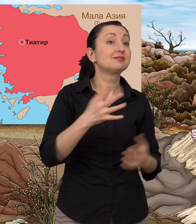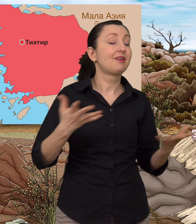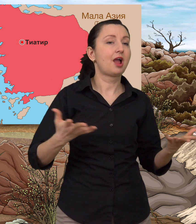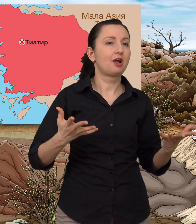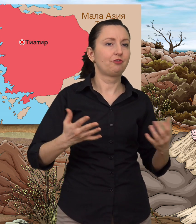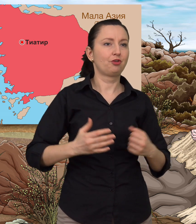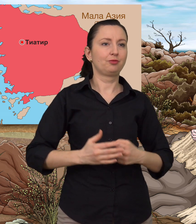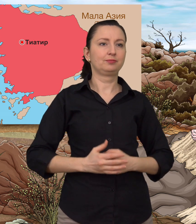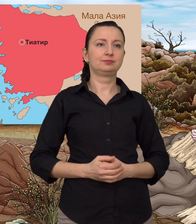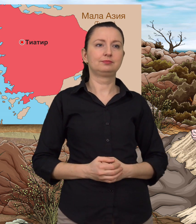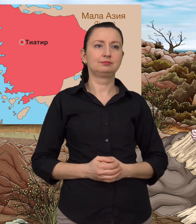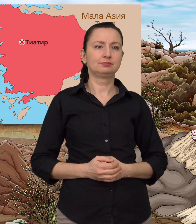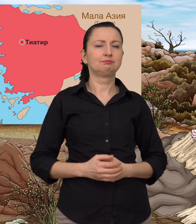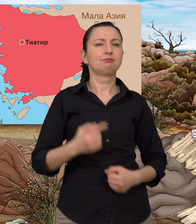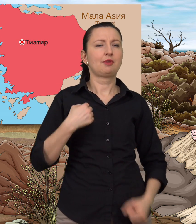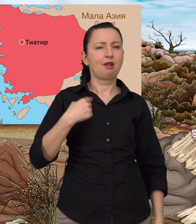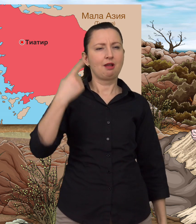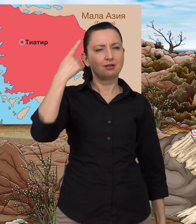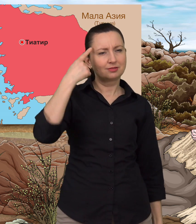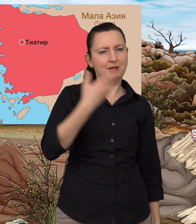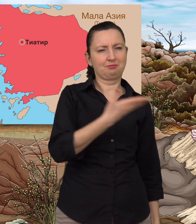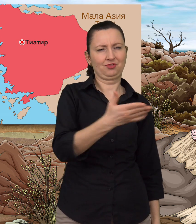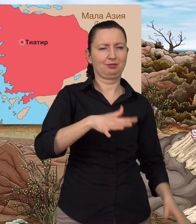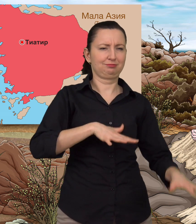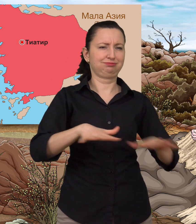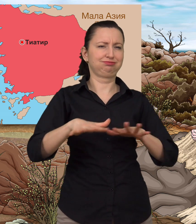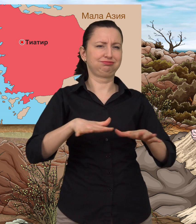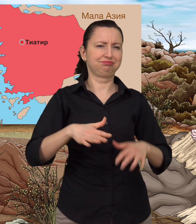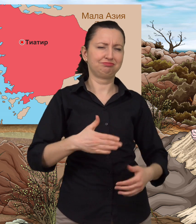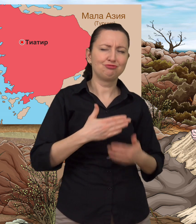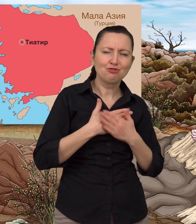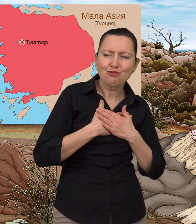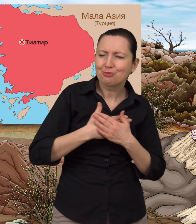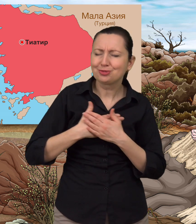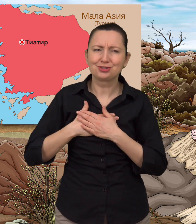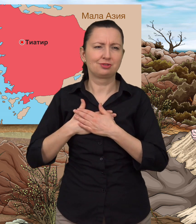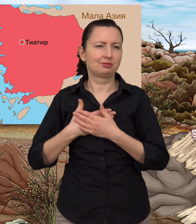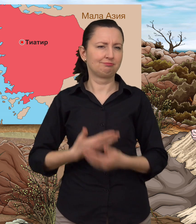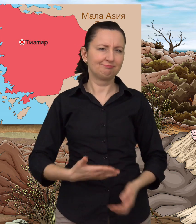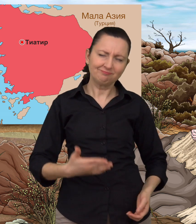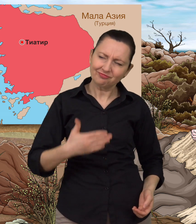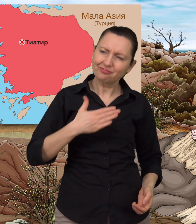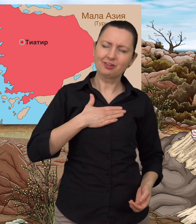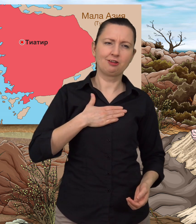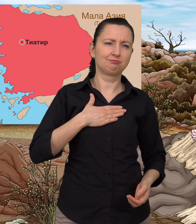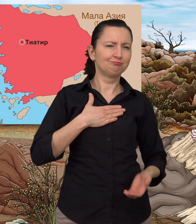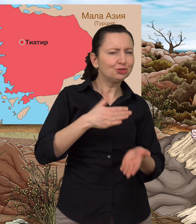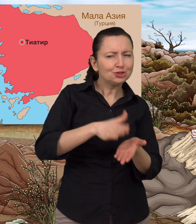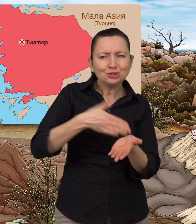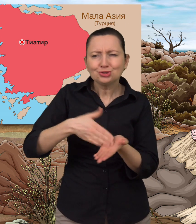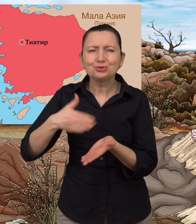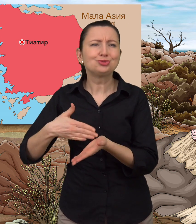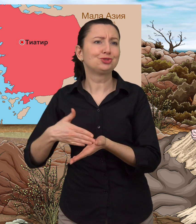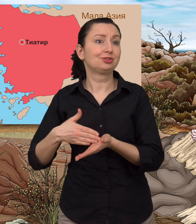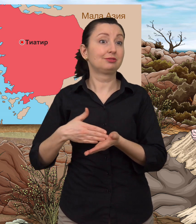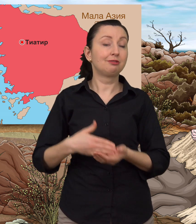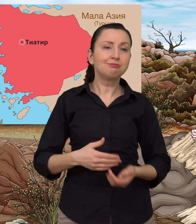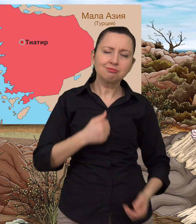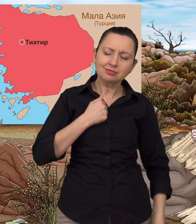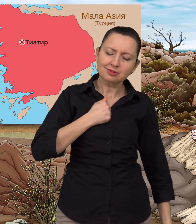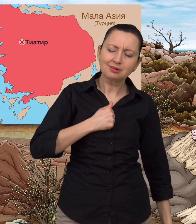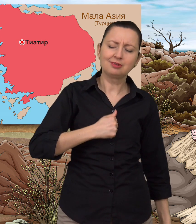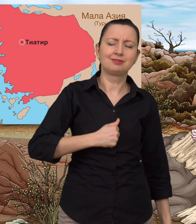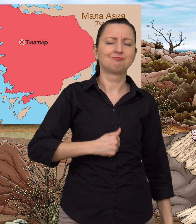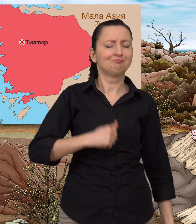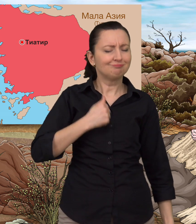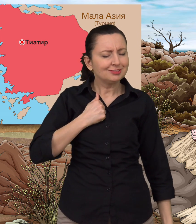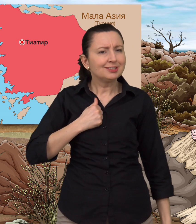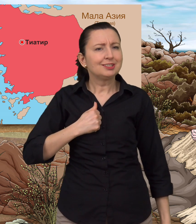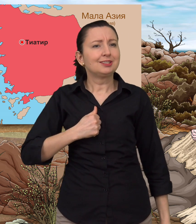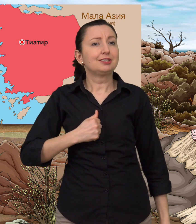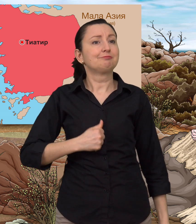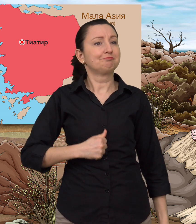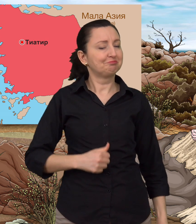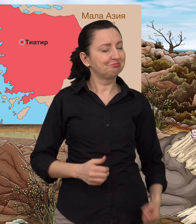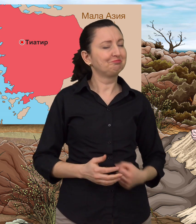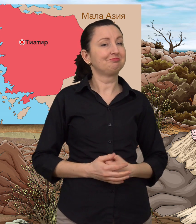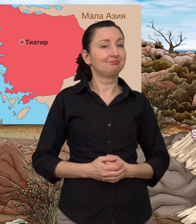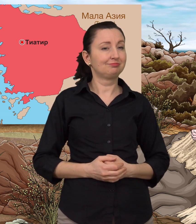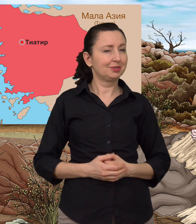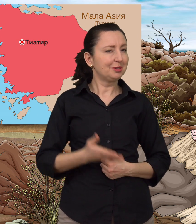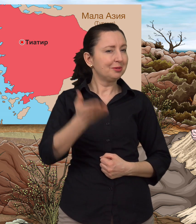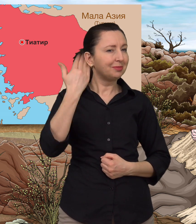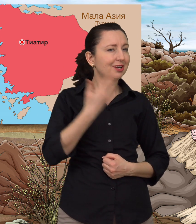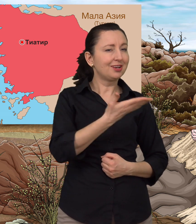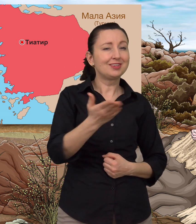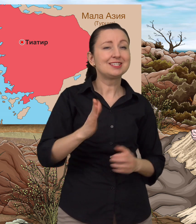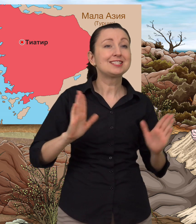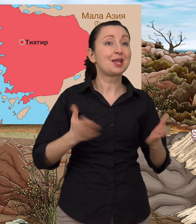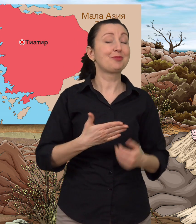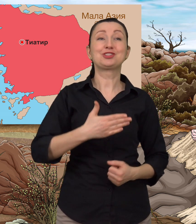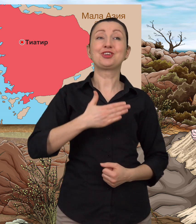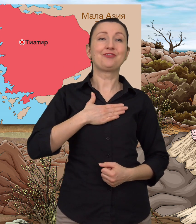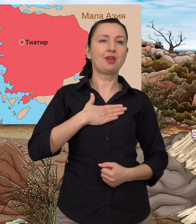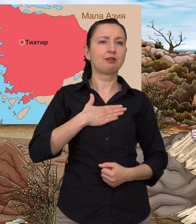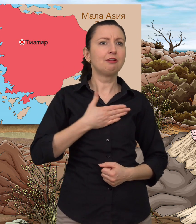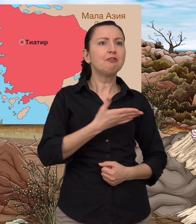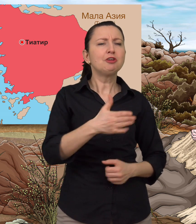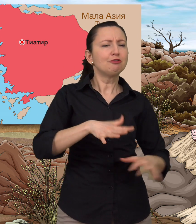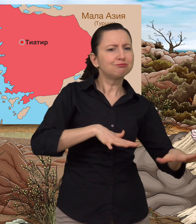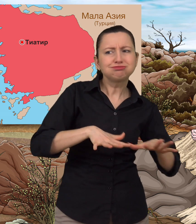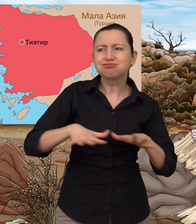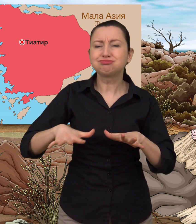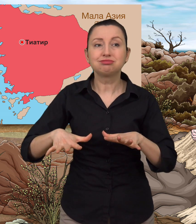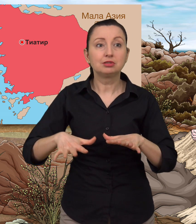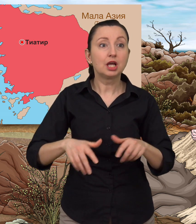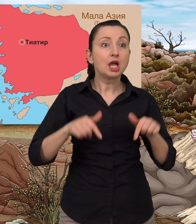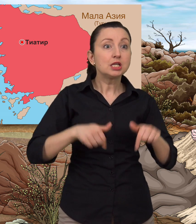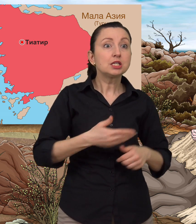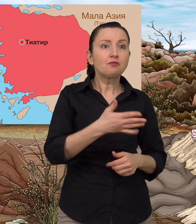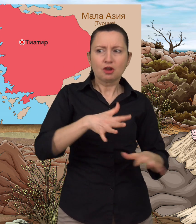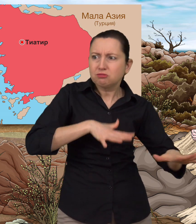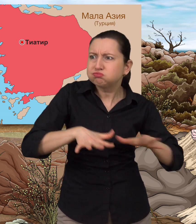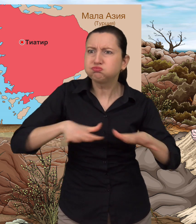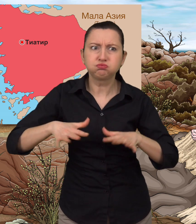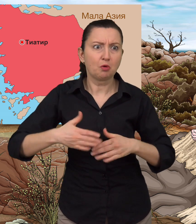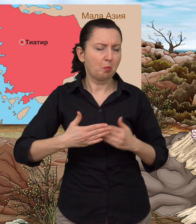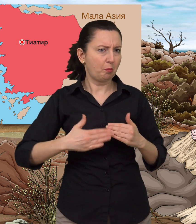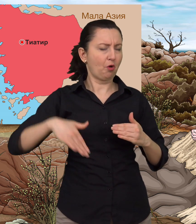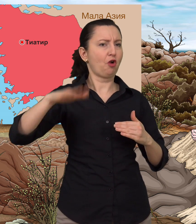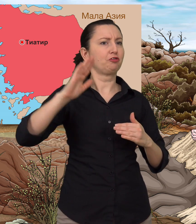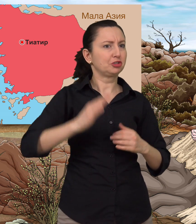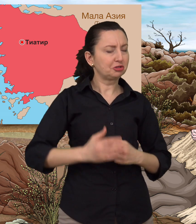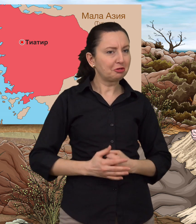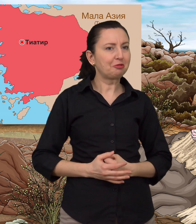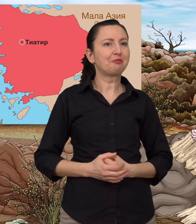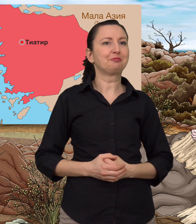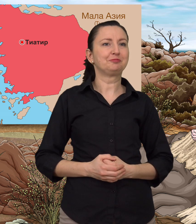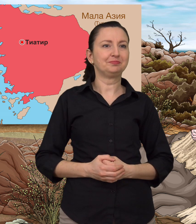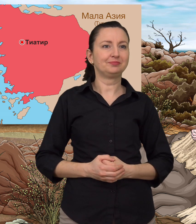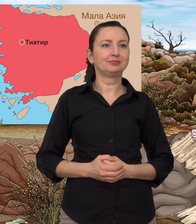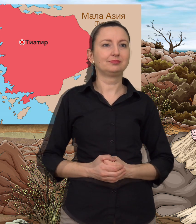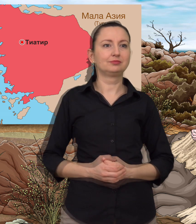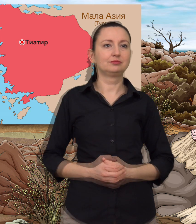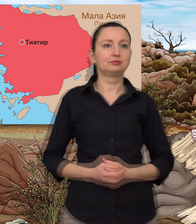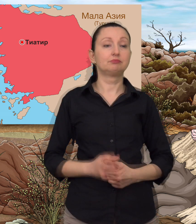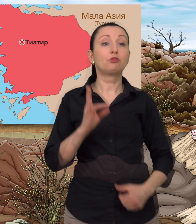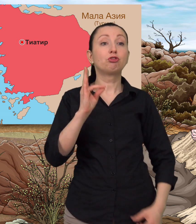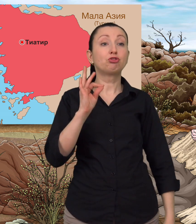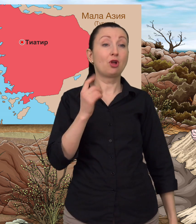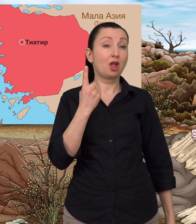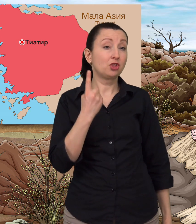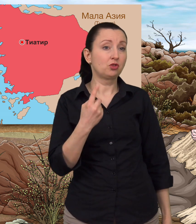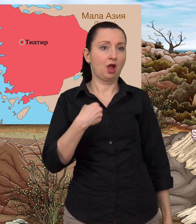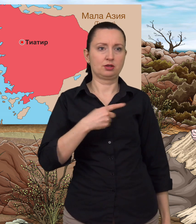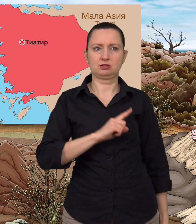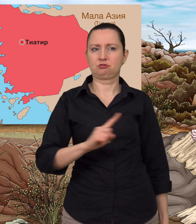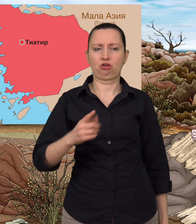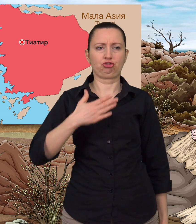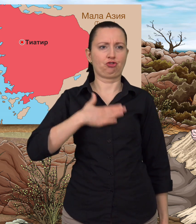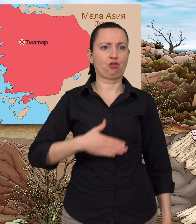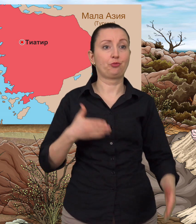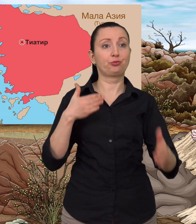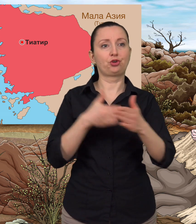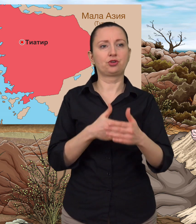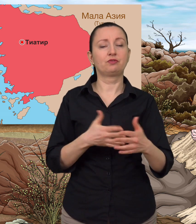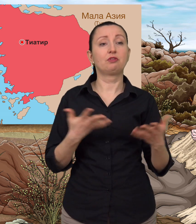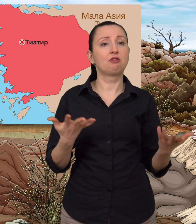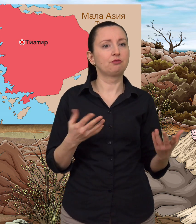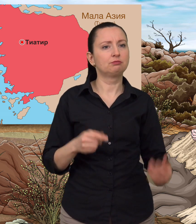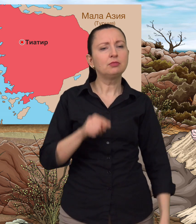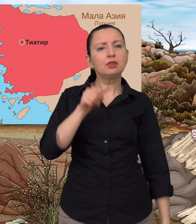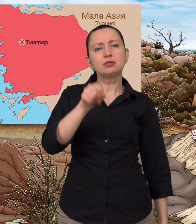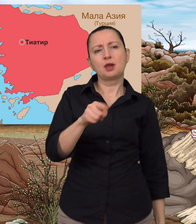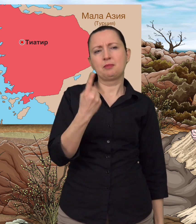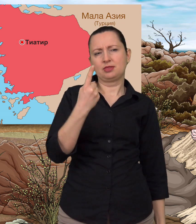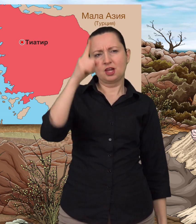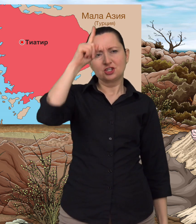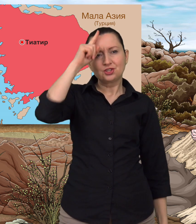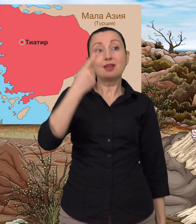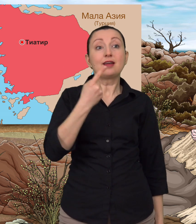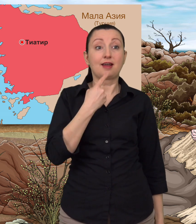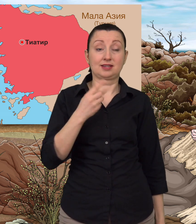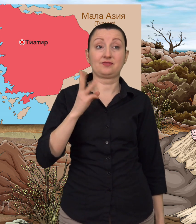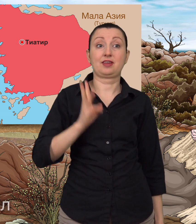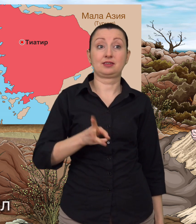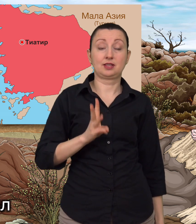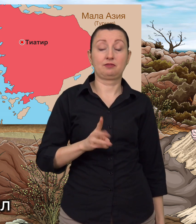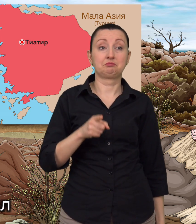I know your deeds—your love, your faith, your service, your perseverance—and your latter deeds are greater than your first.